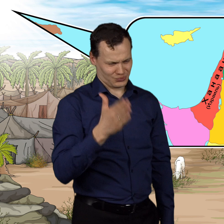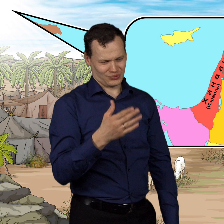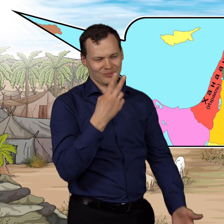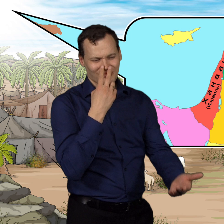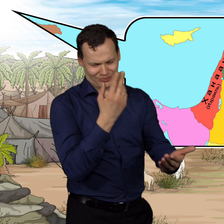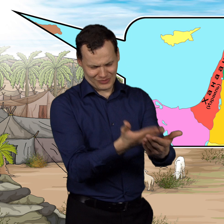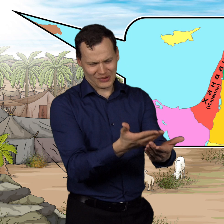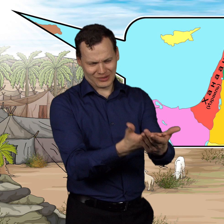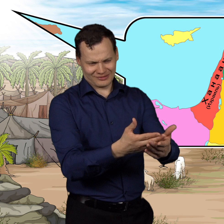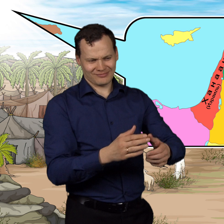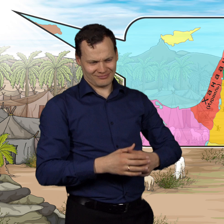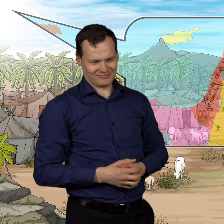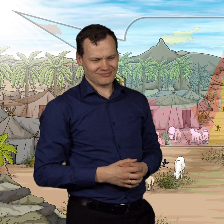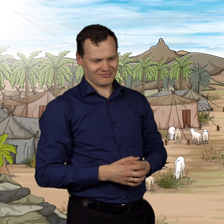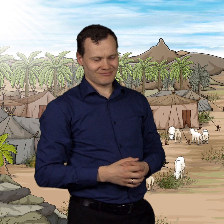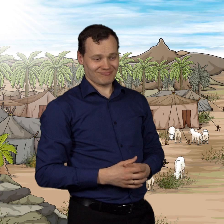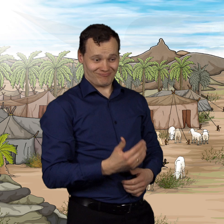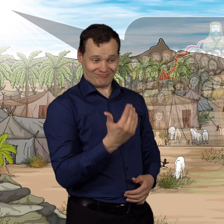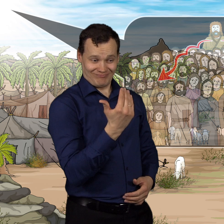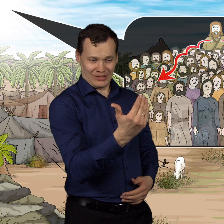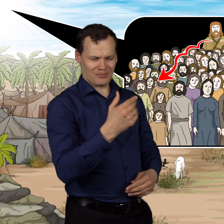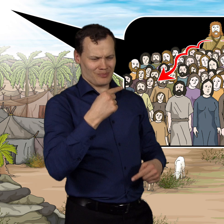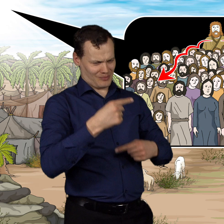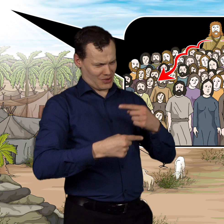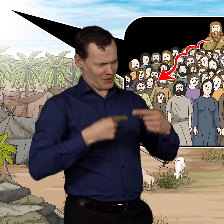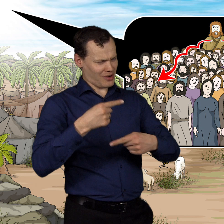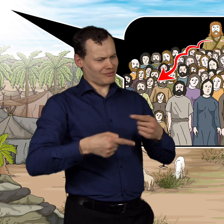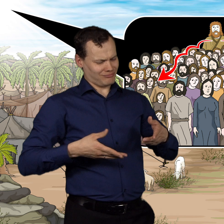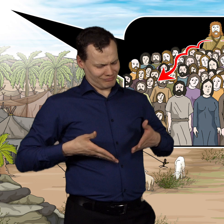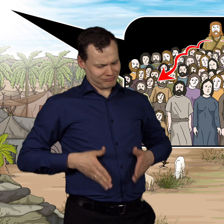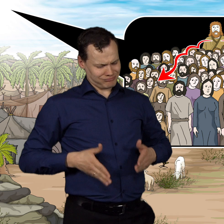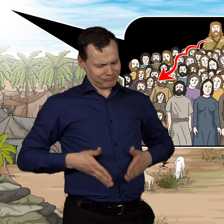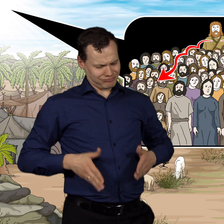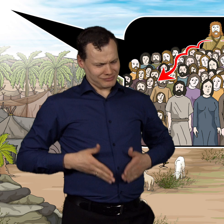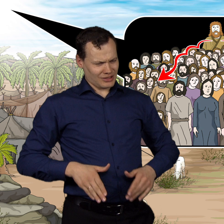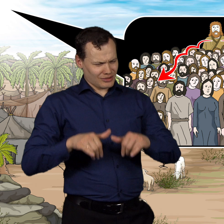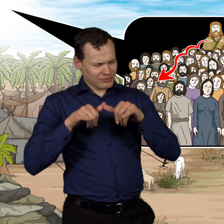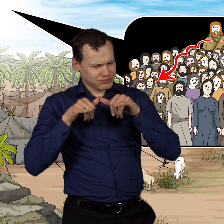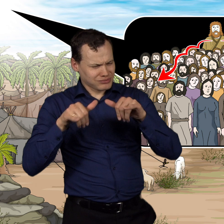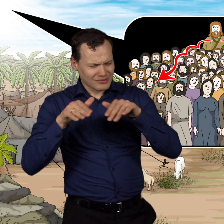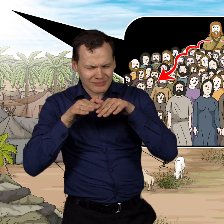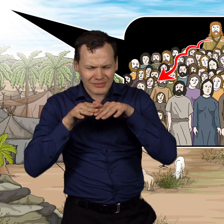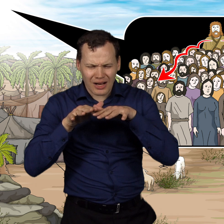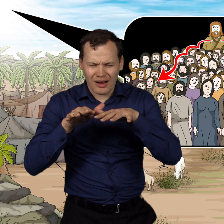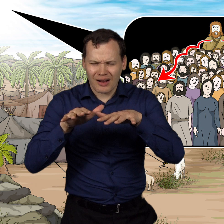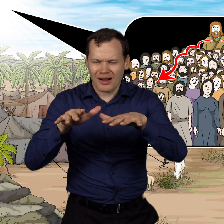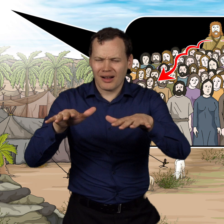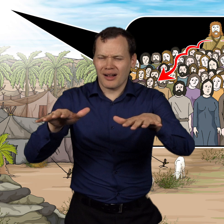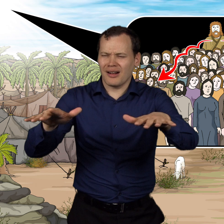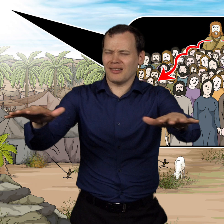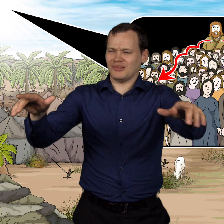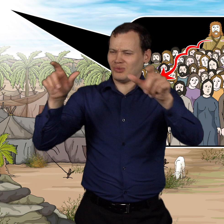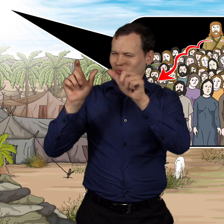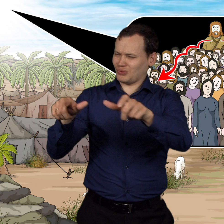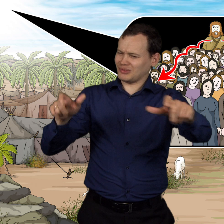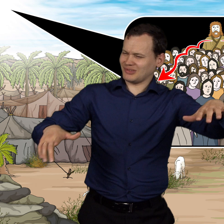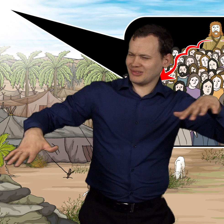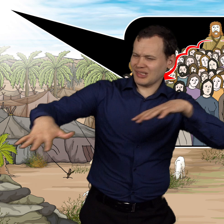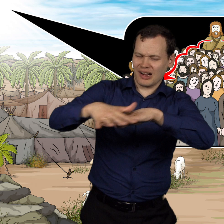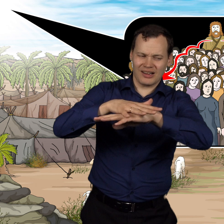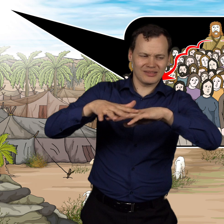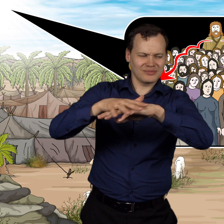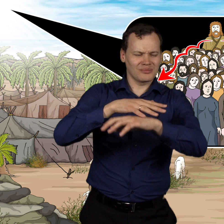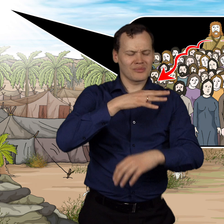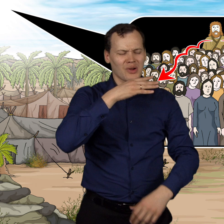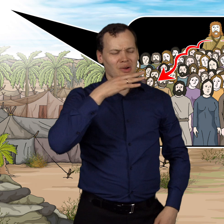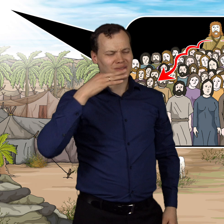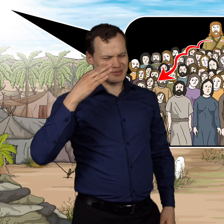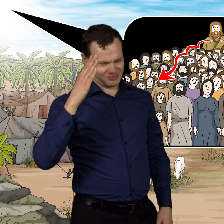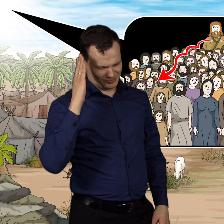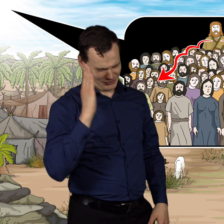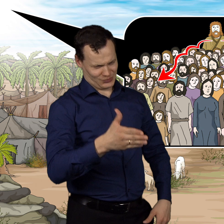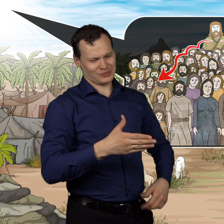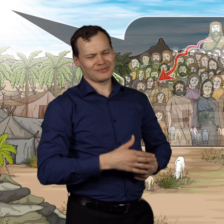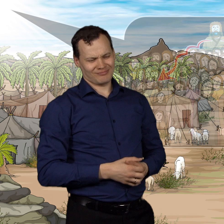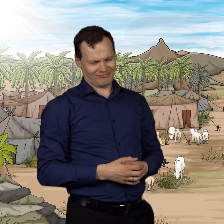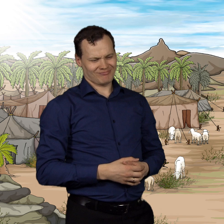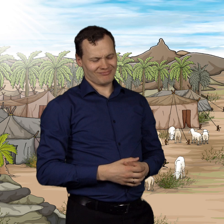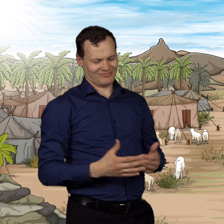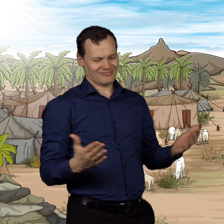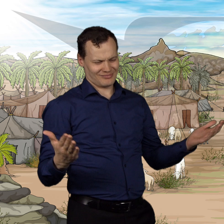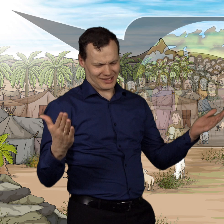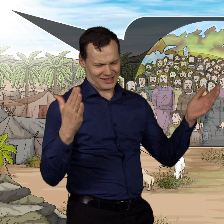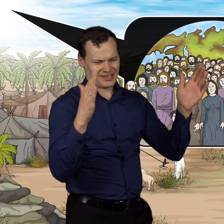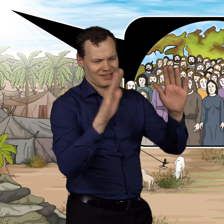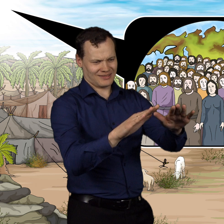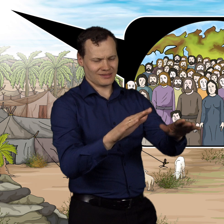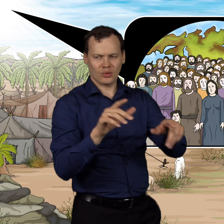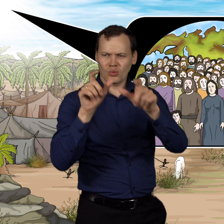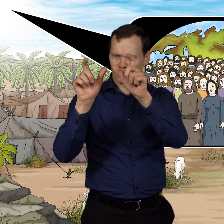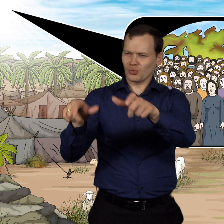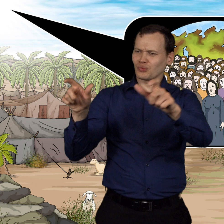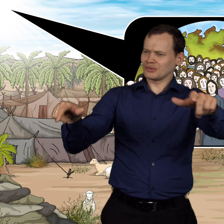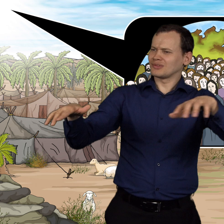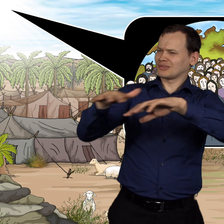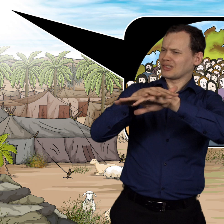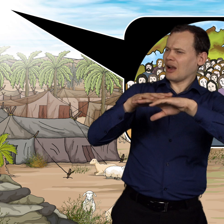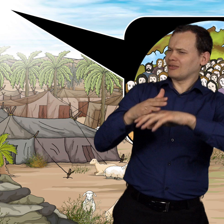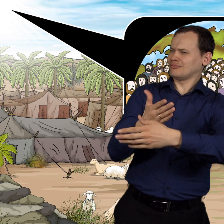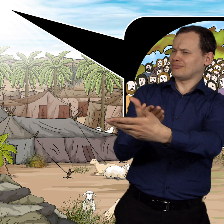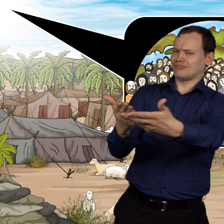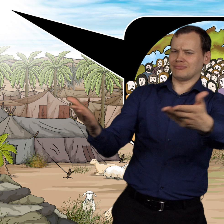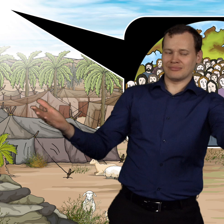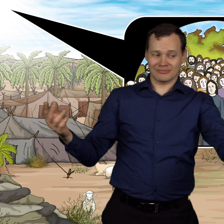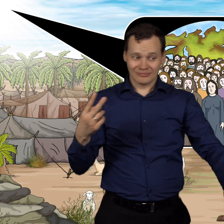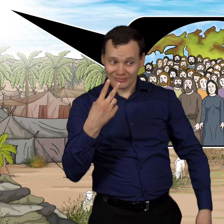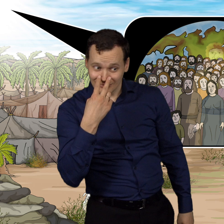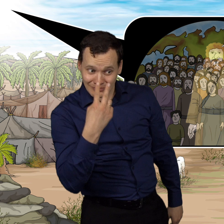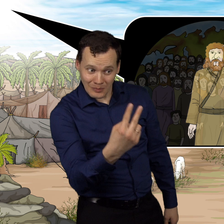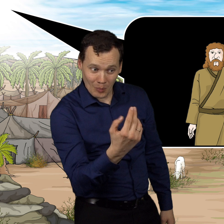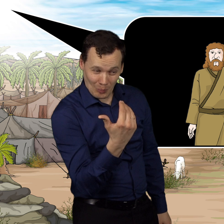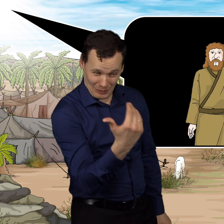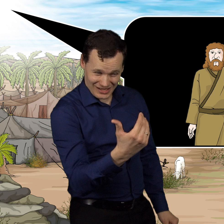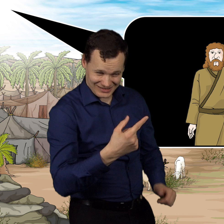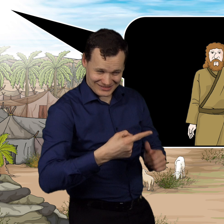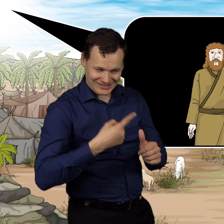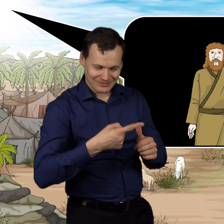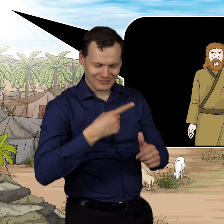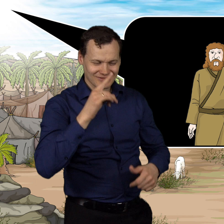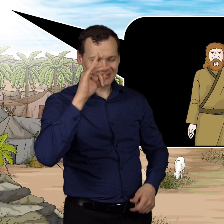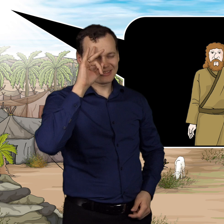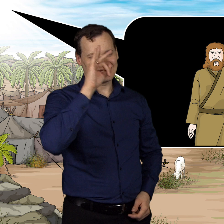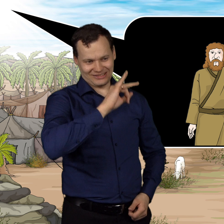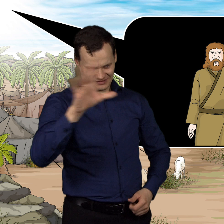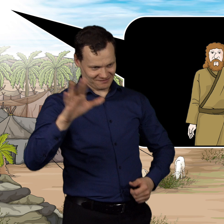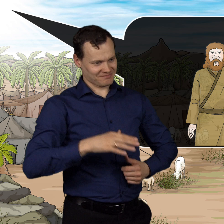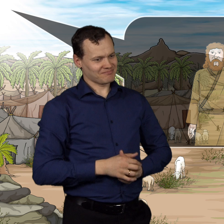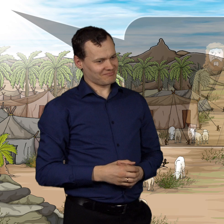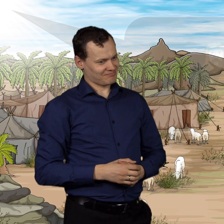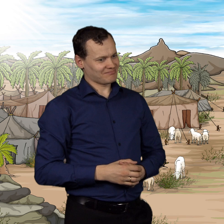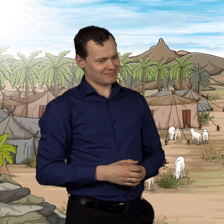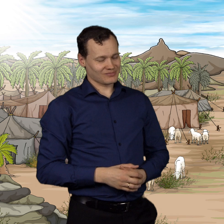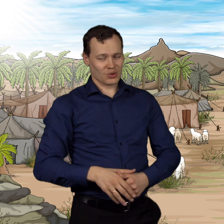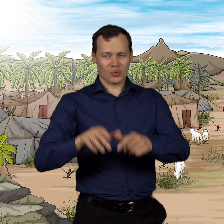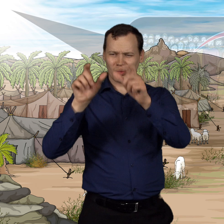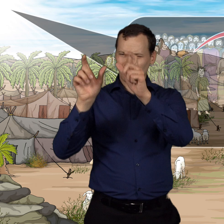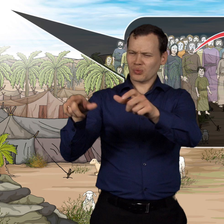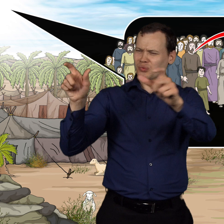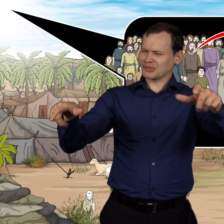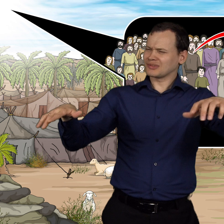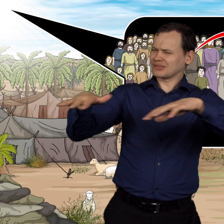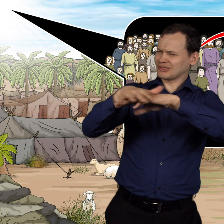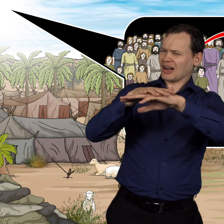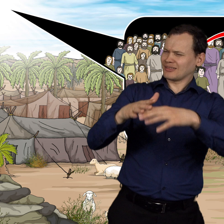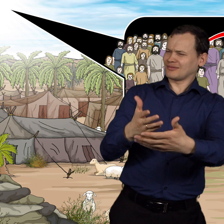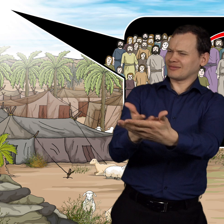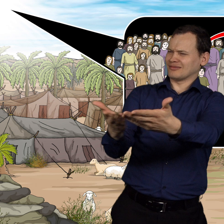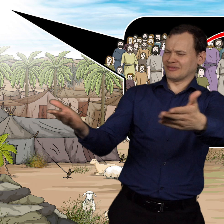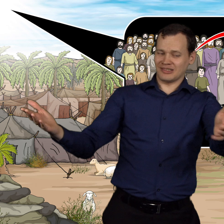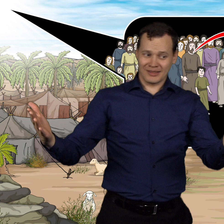I will make you into a great nation, and I will bless you; I will make your name great, so that you will be a blessing.